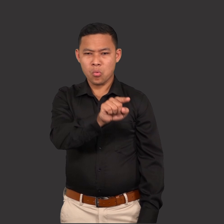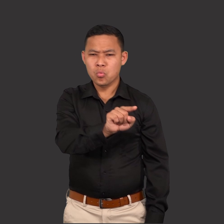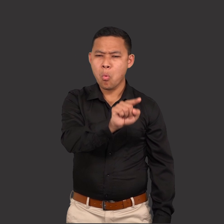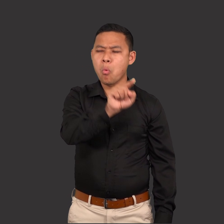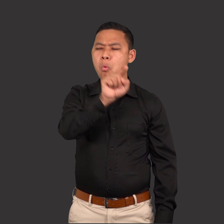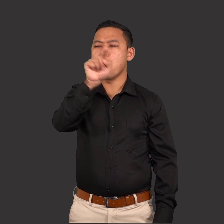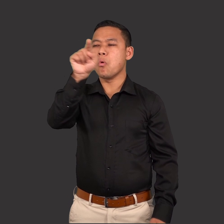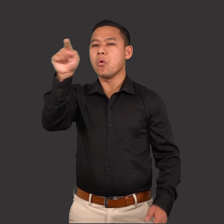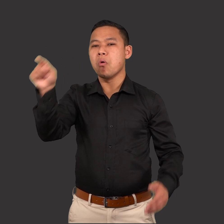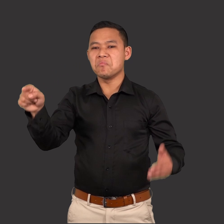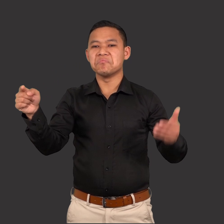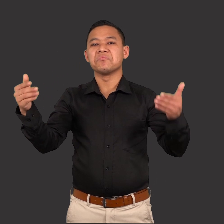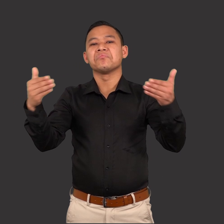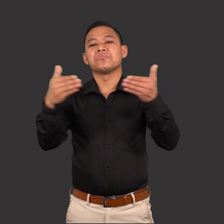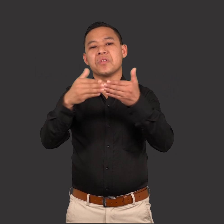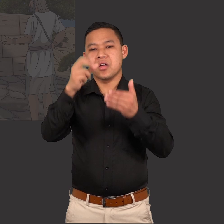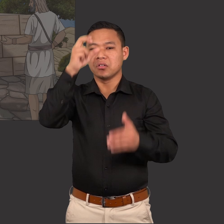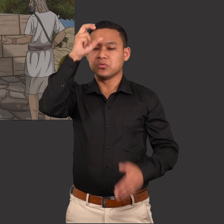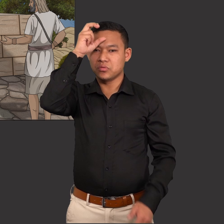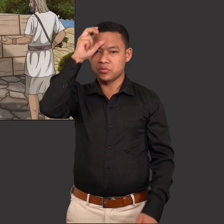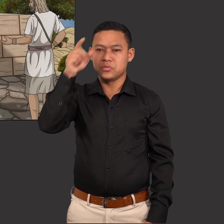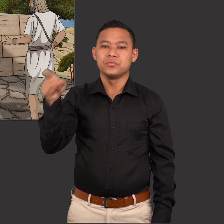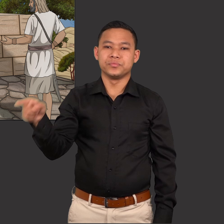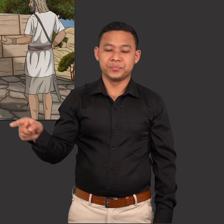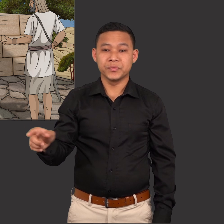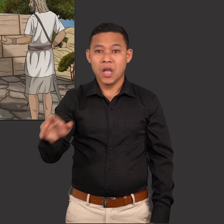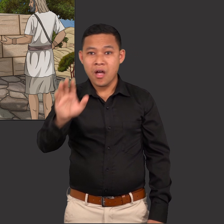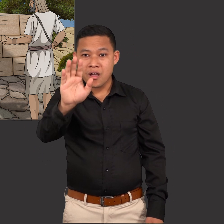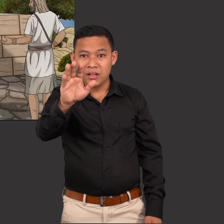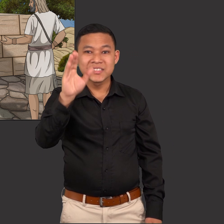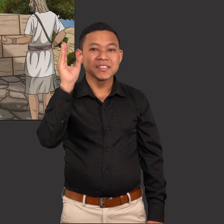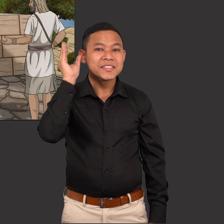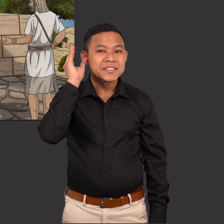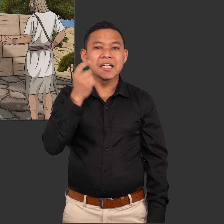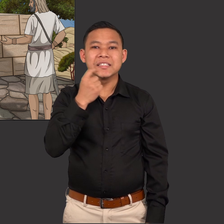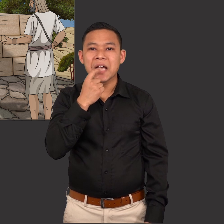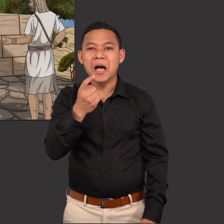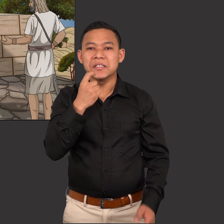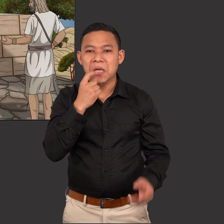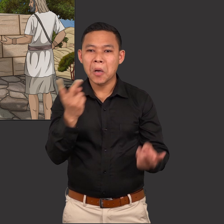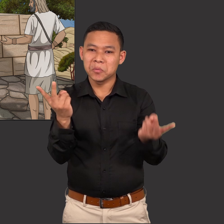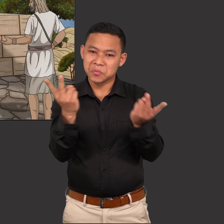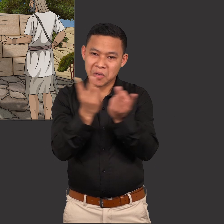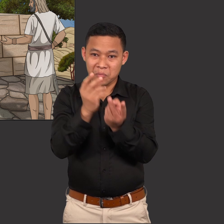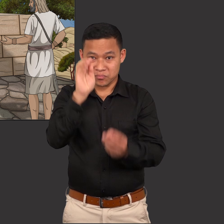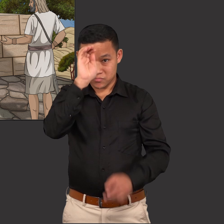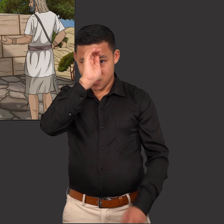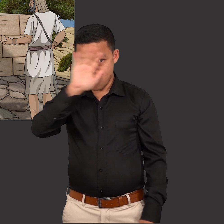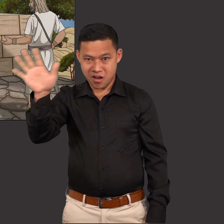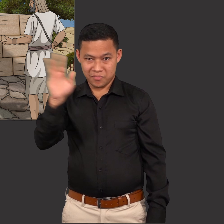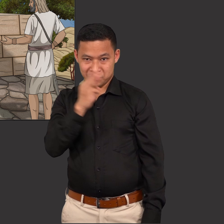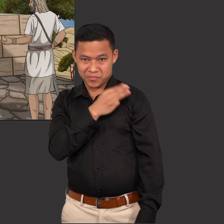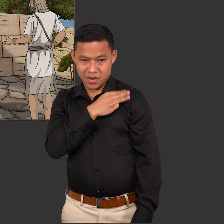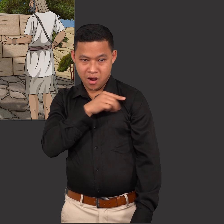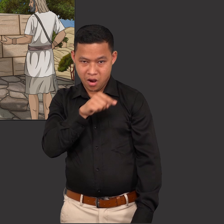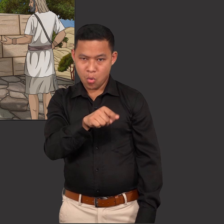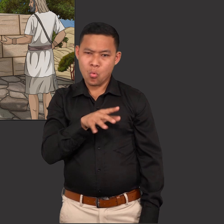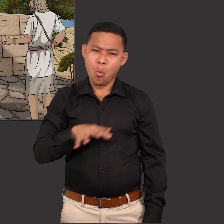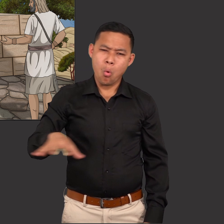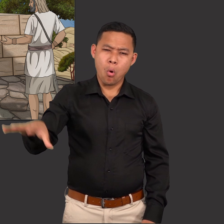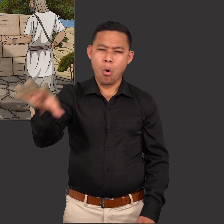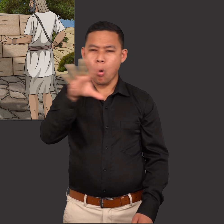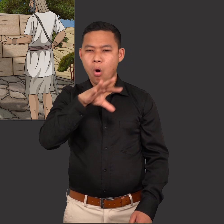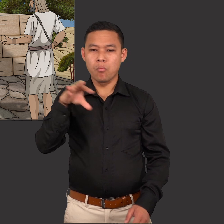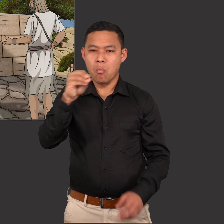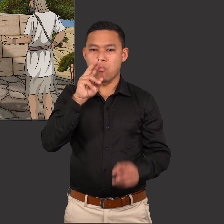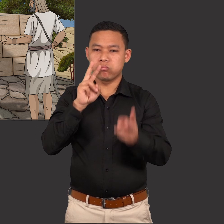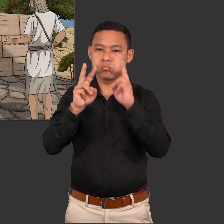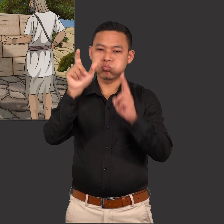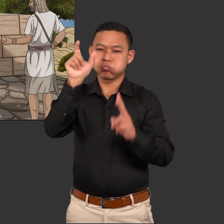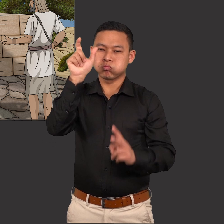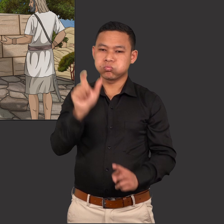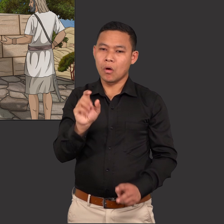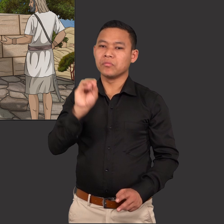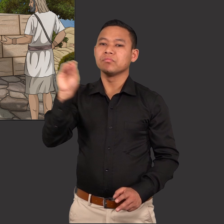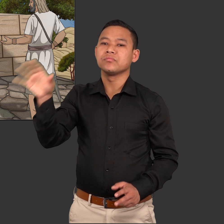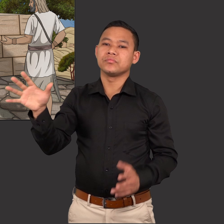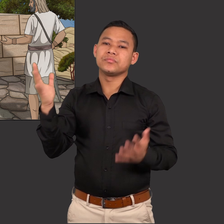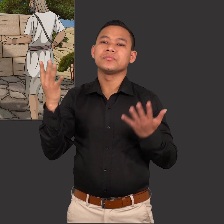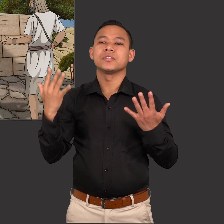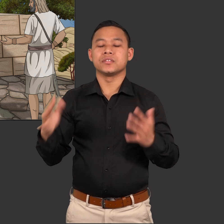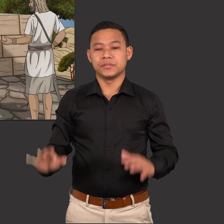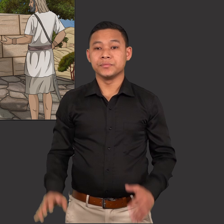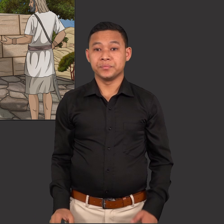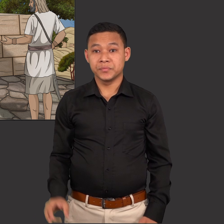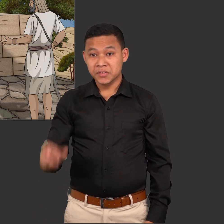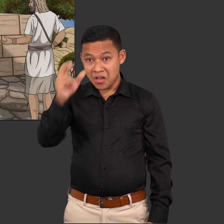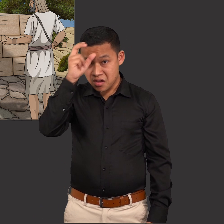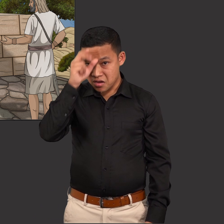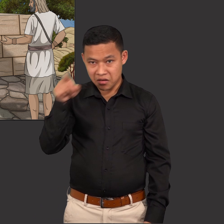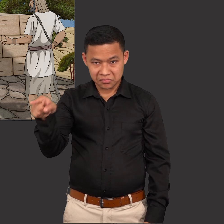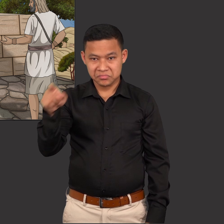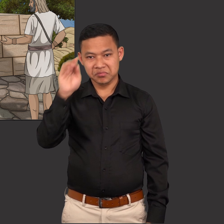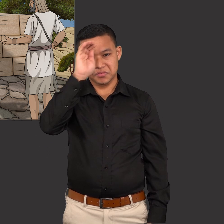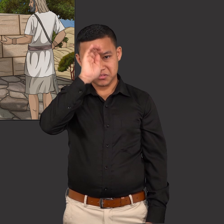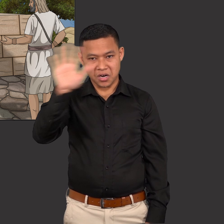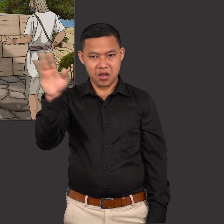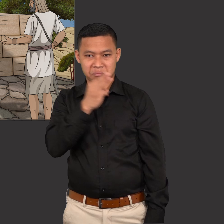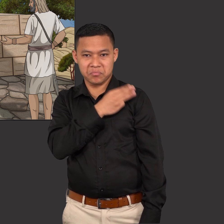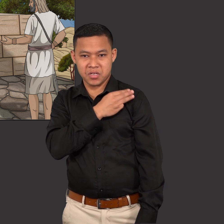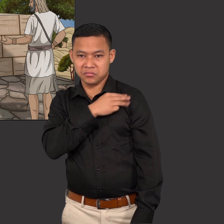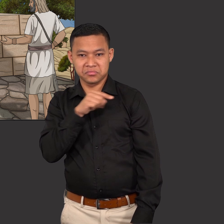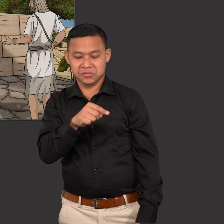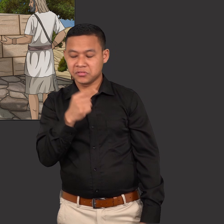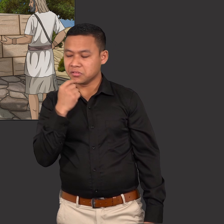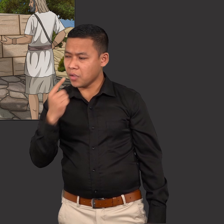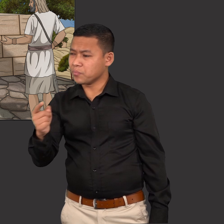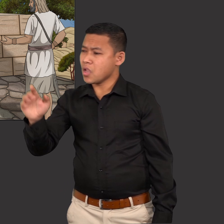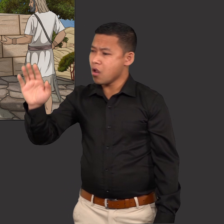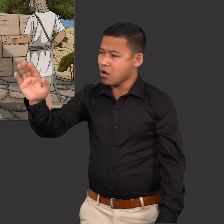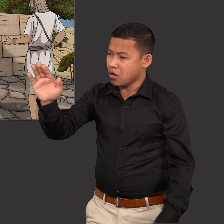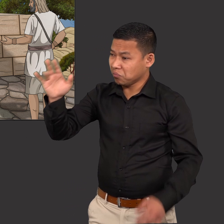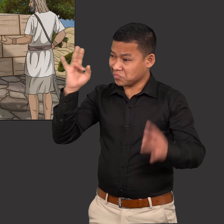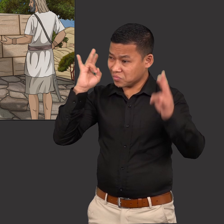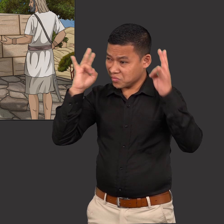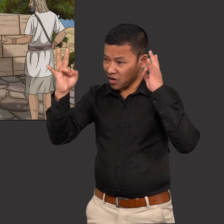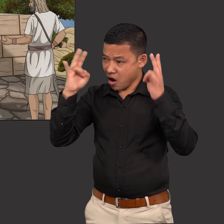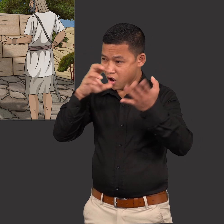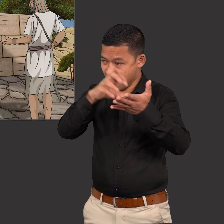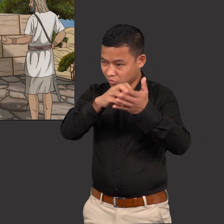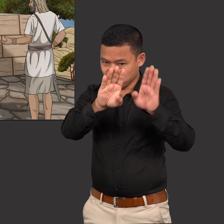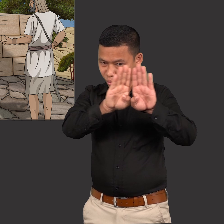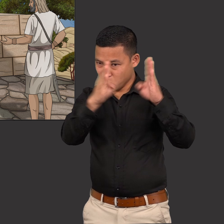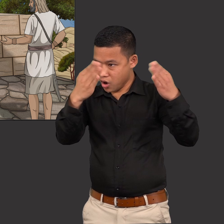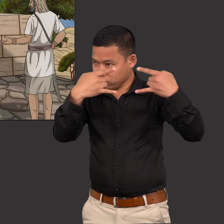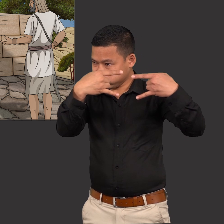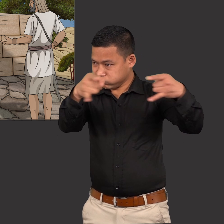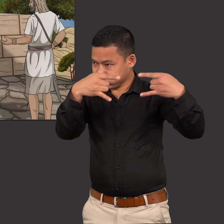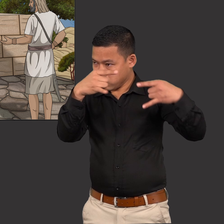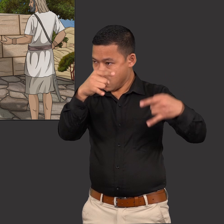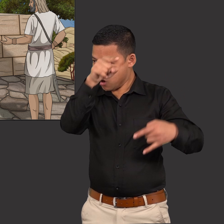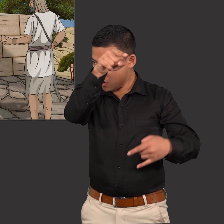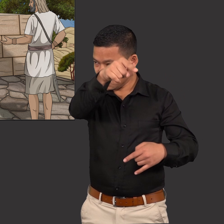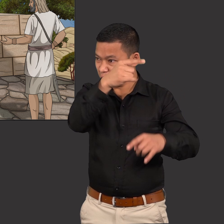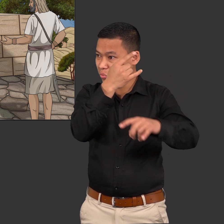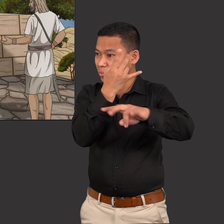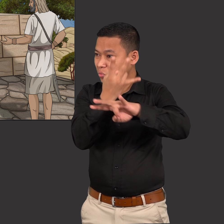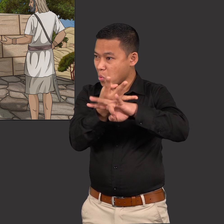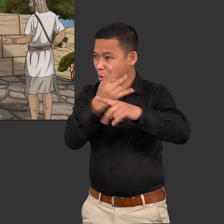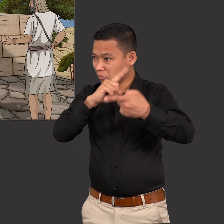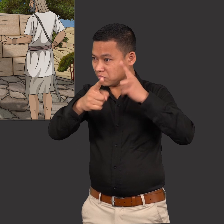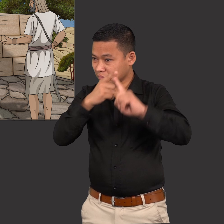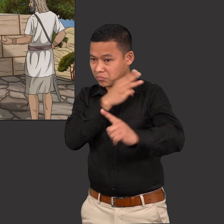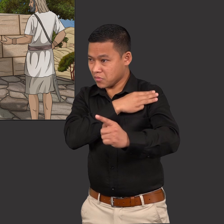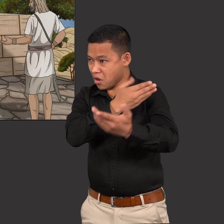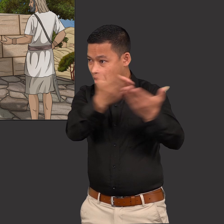If so, then you are to say, ‘Your servant Uriah the Hittite is dead as well.’” So the messenger set out and reported to David all that Joab had sent him to say.